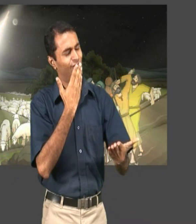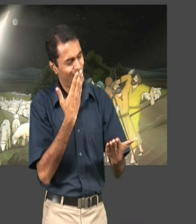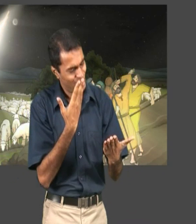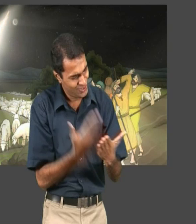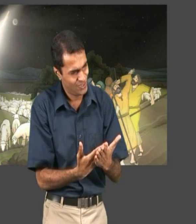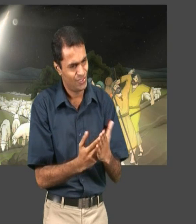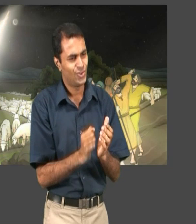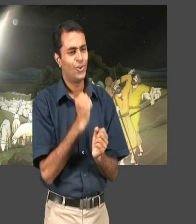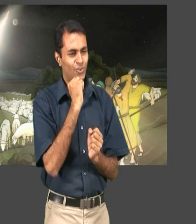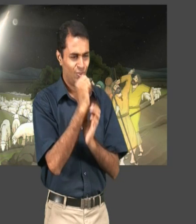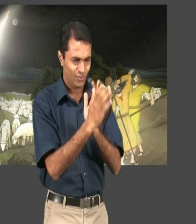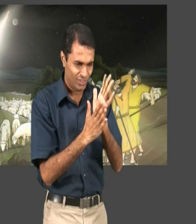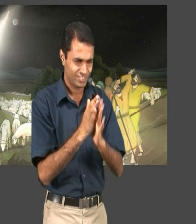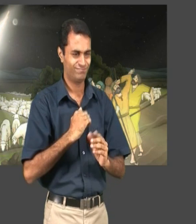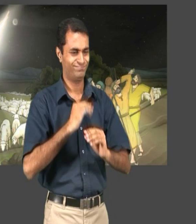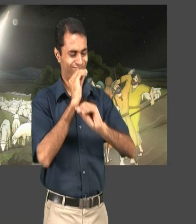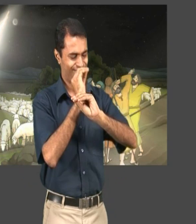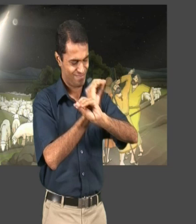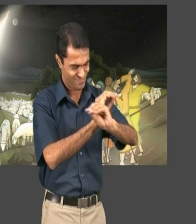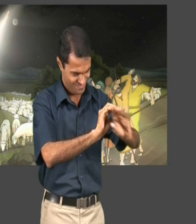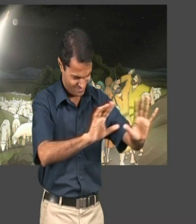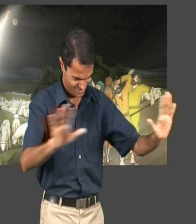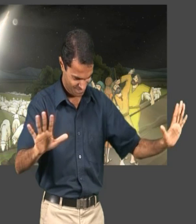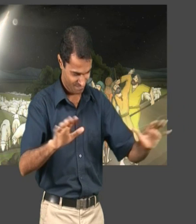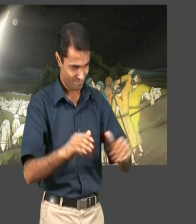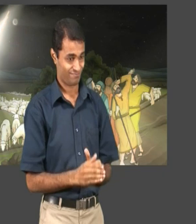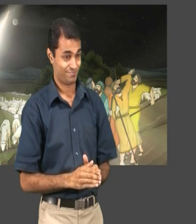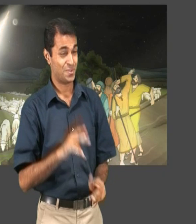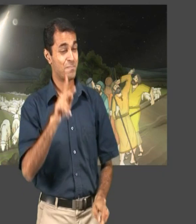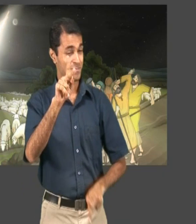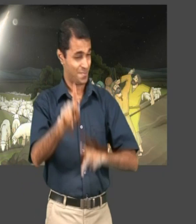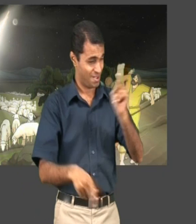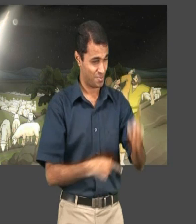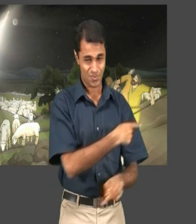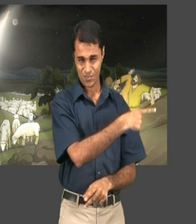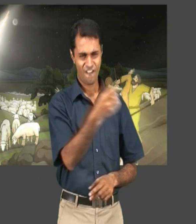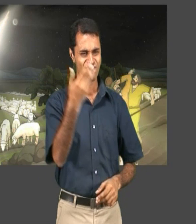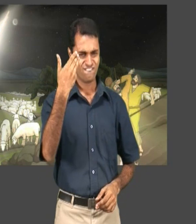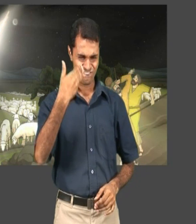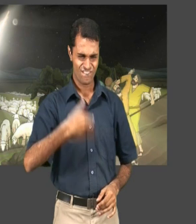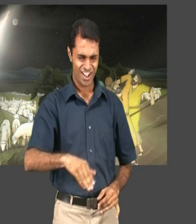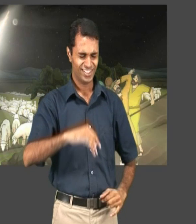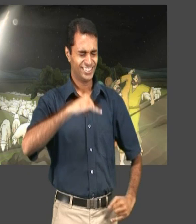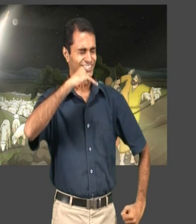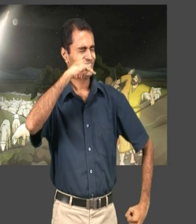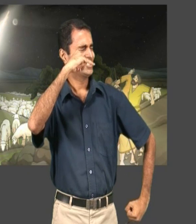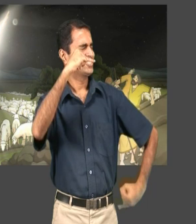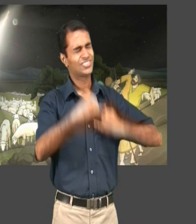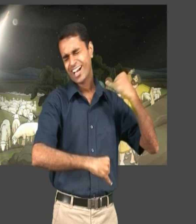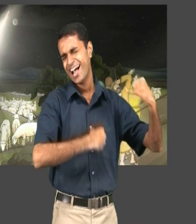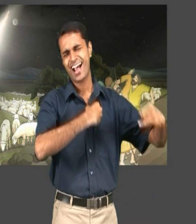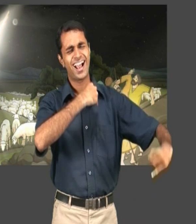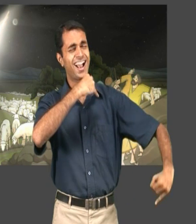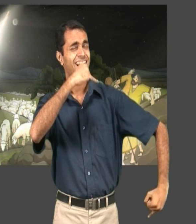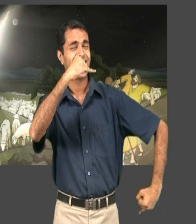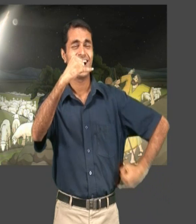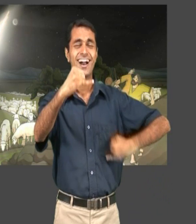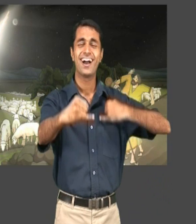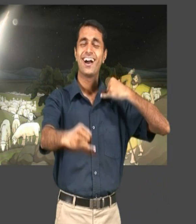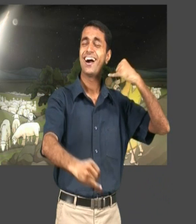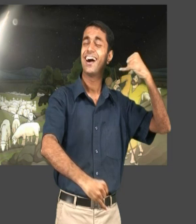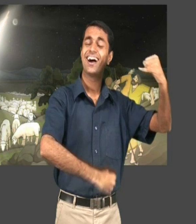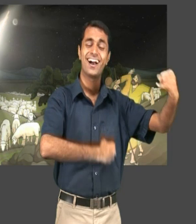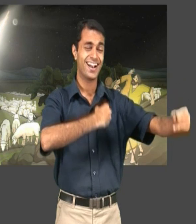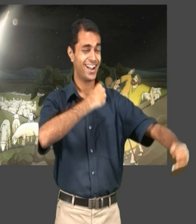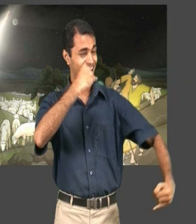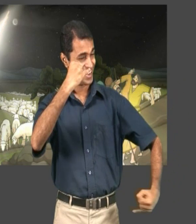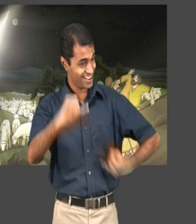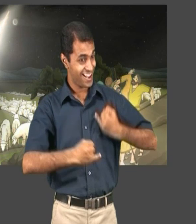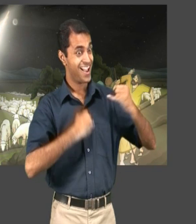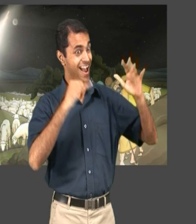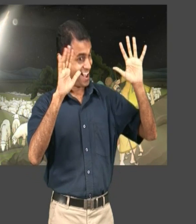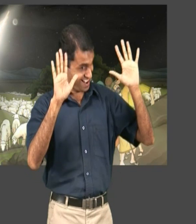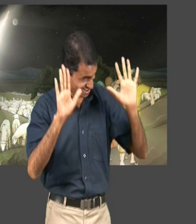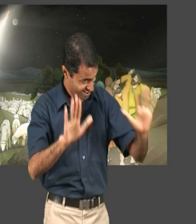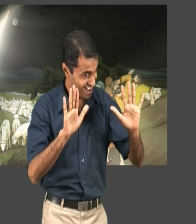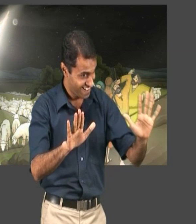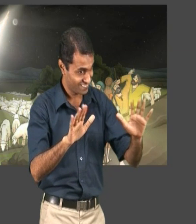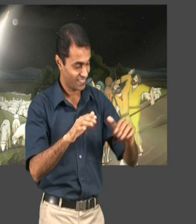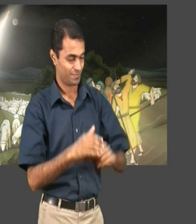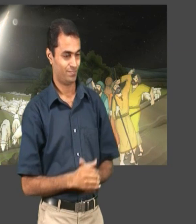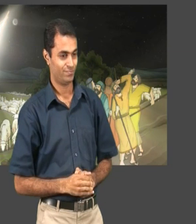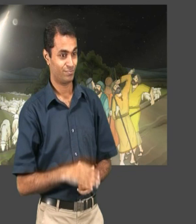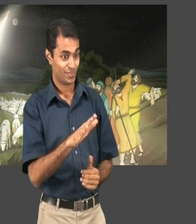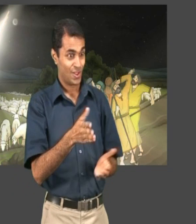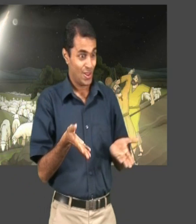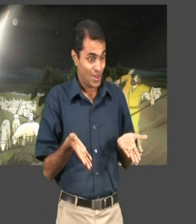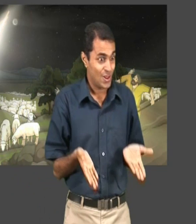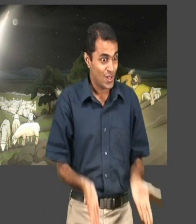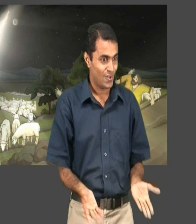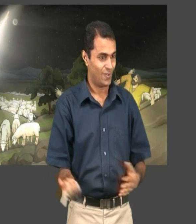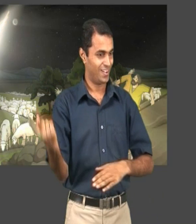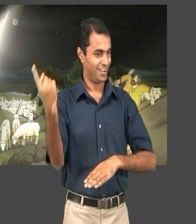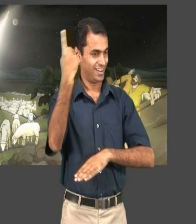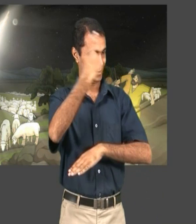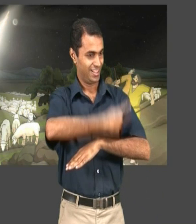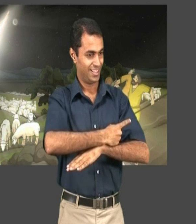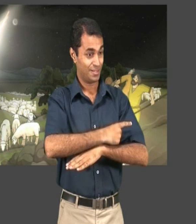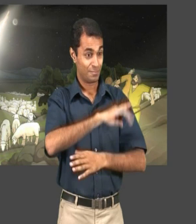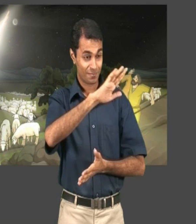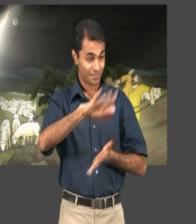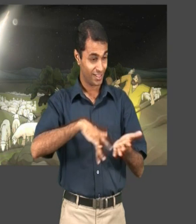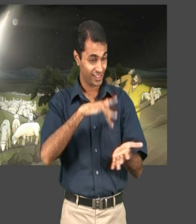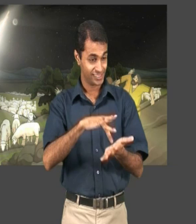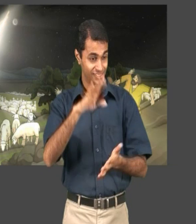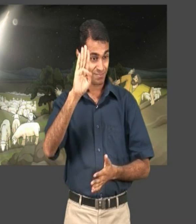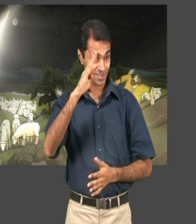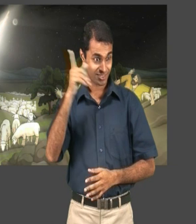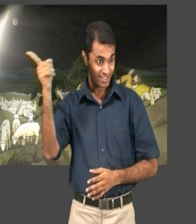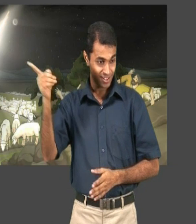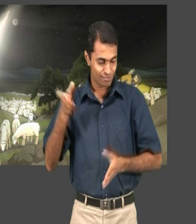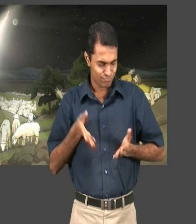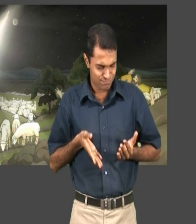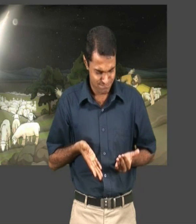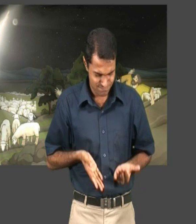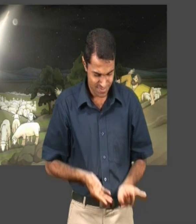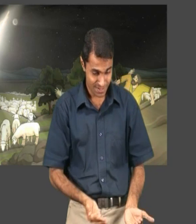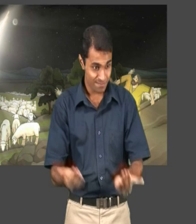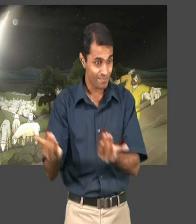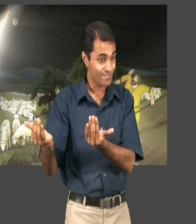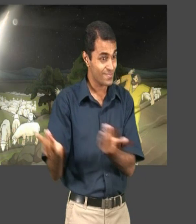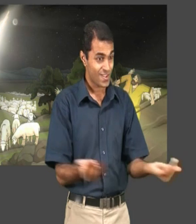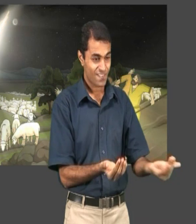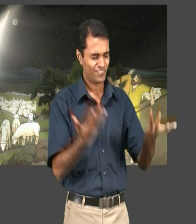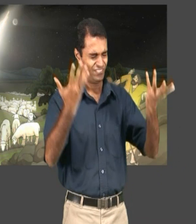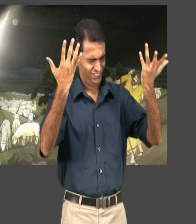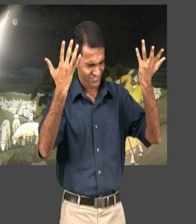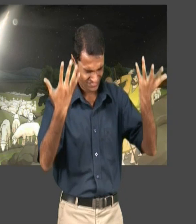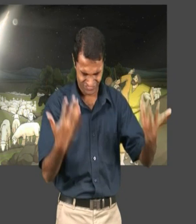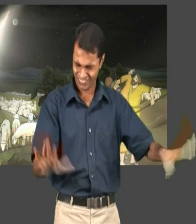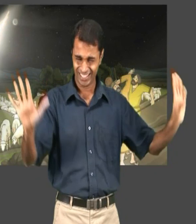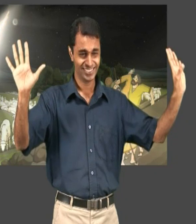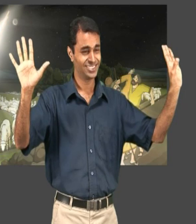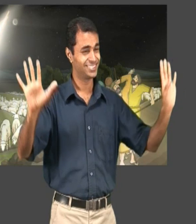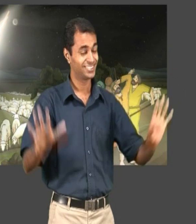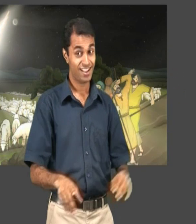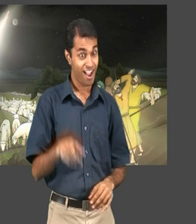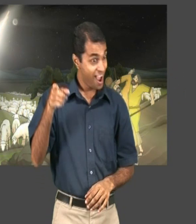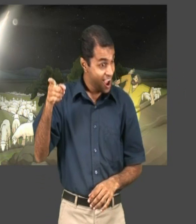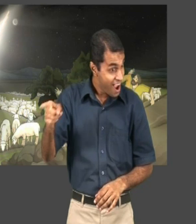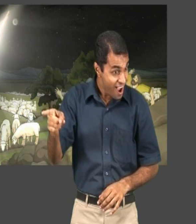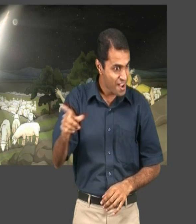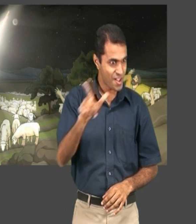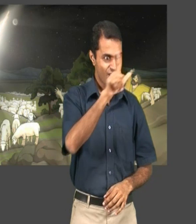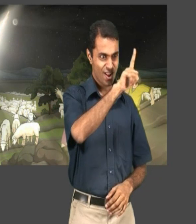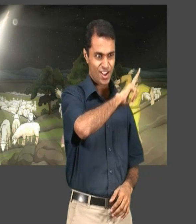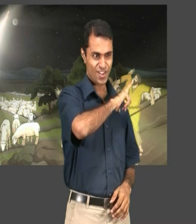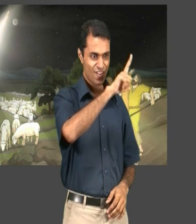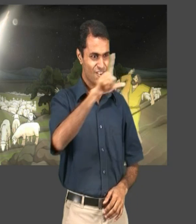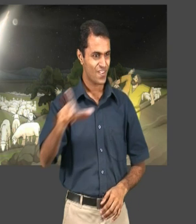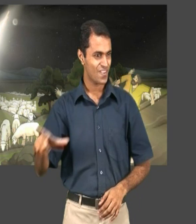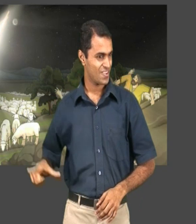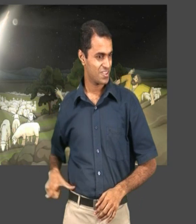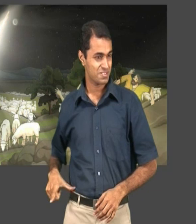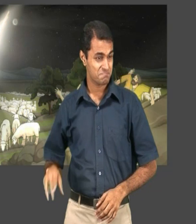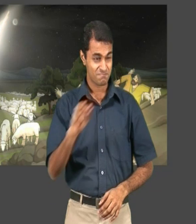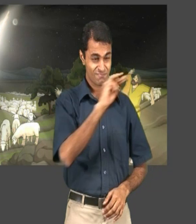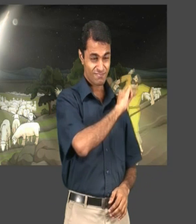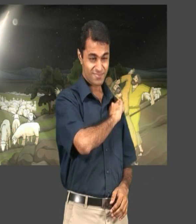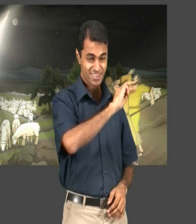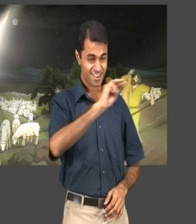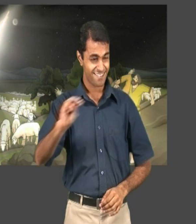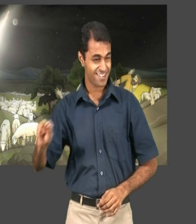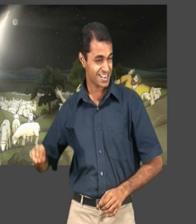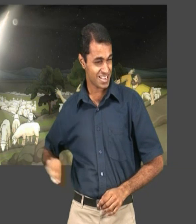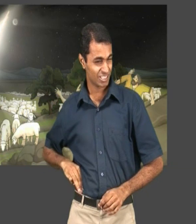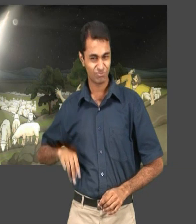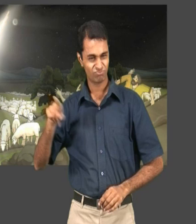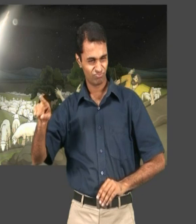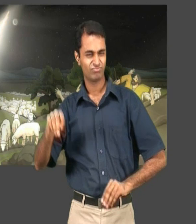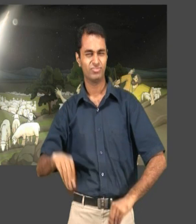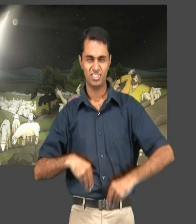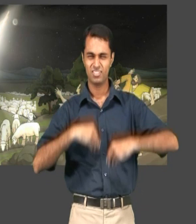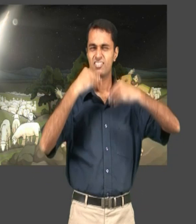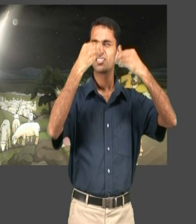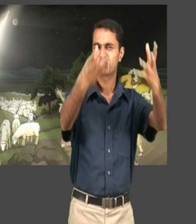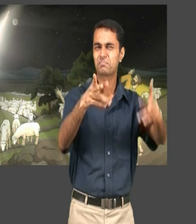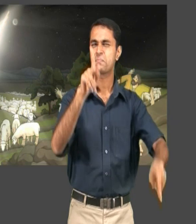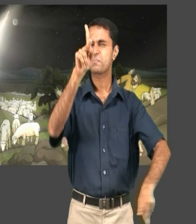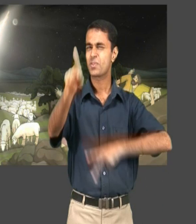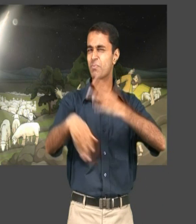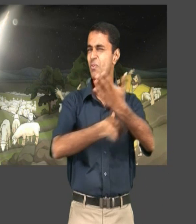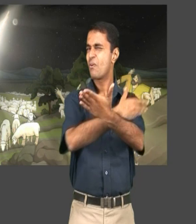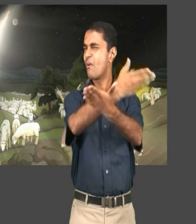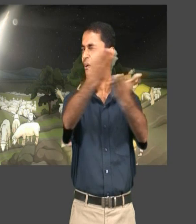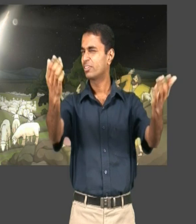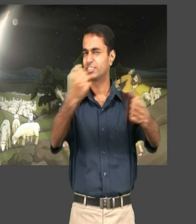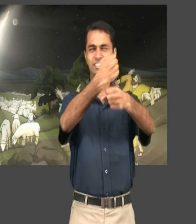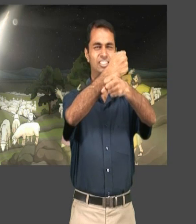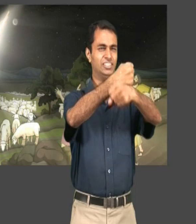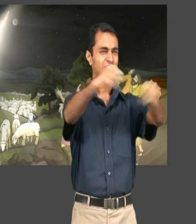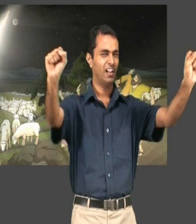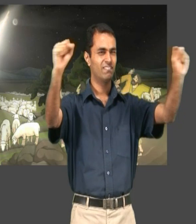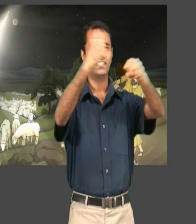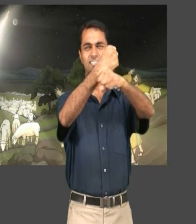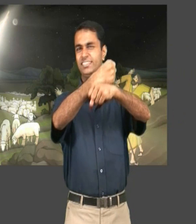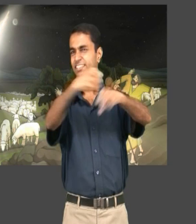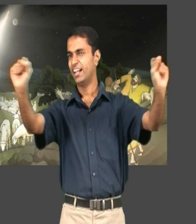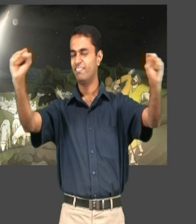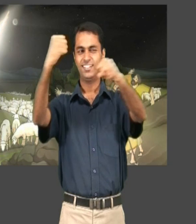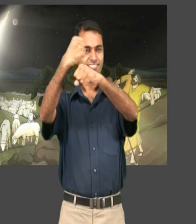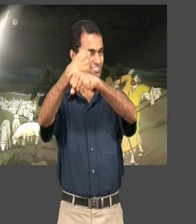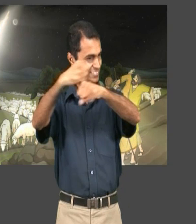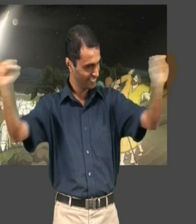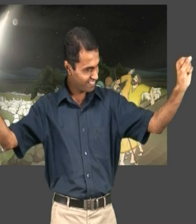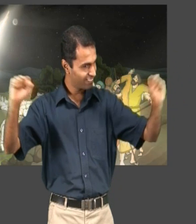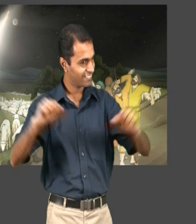For behold, I bring you good news of great joy that will be for all the people: Today in the city of David a Savior has been born to you.